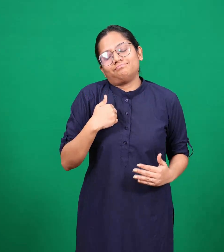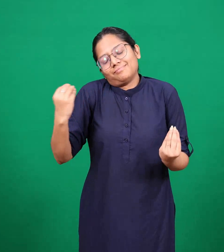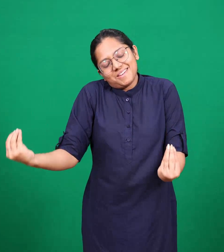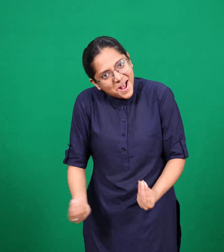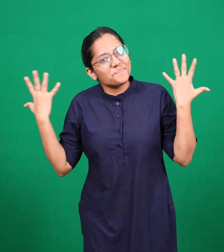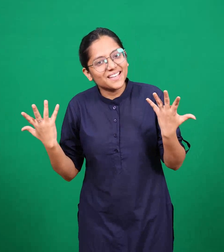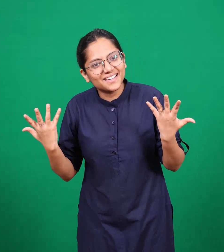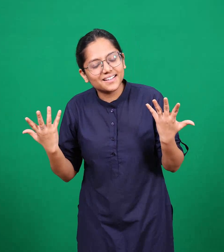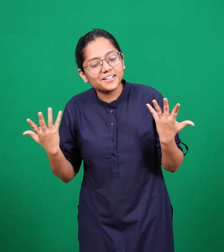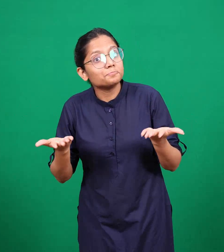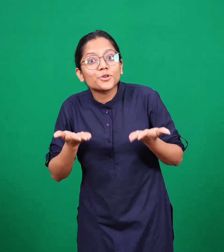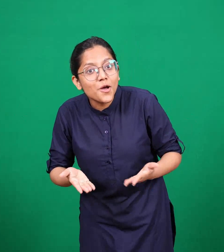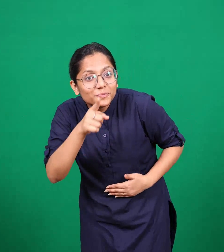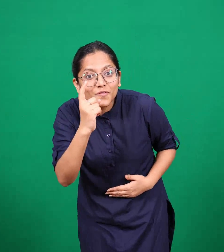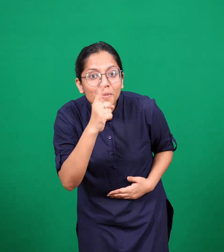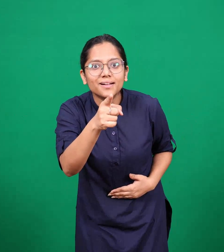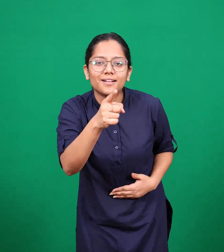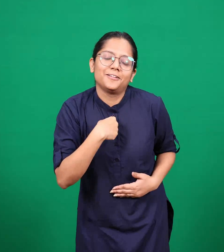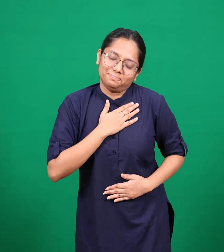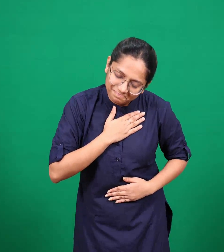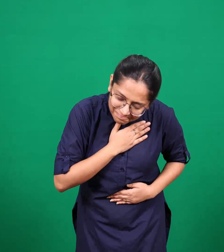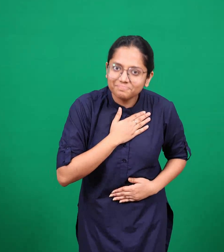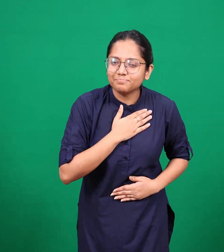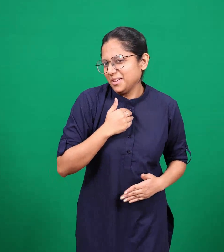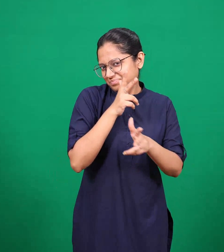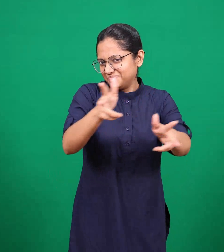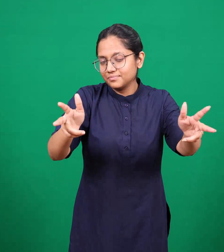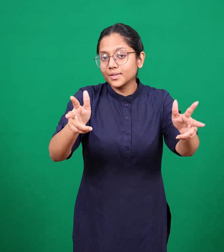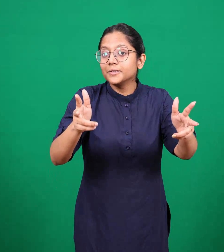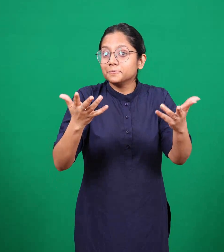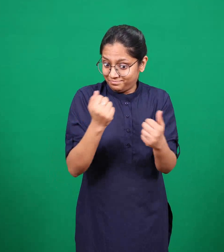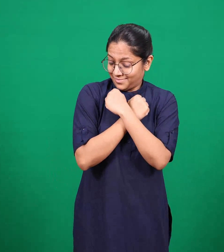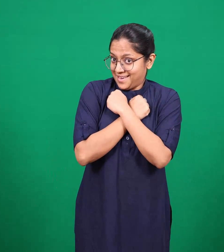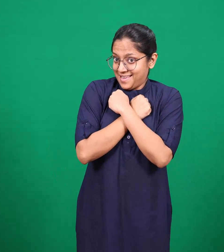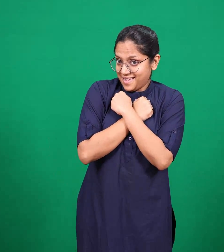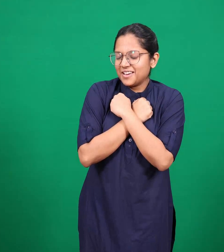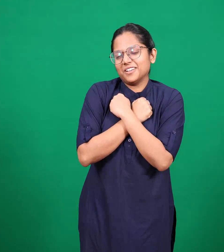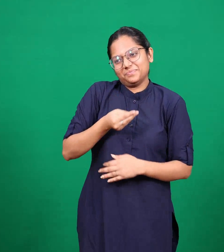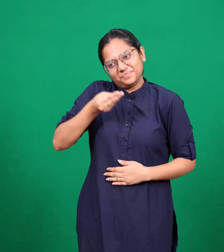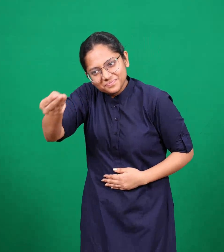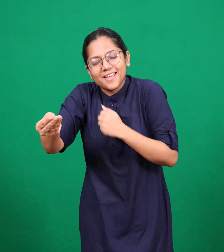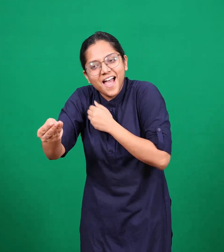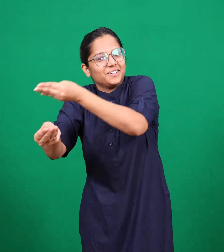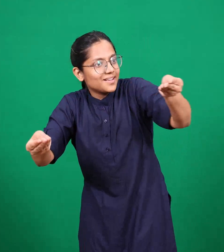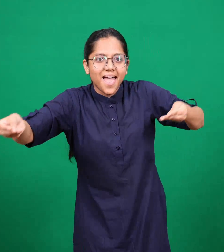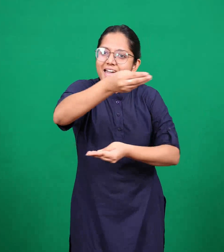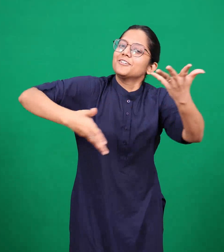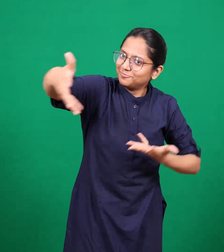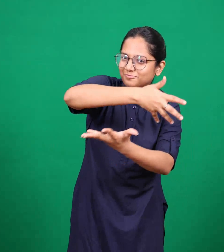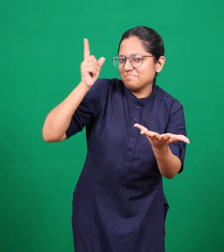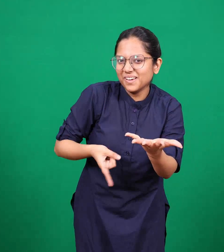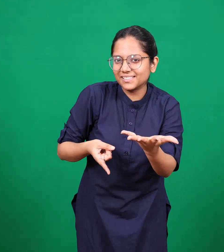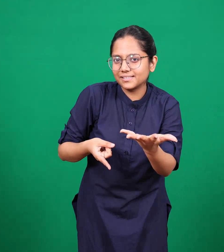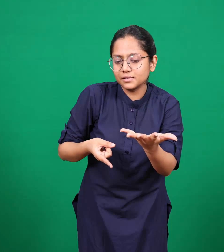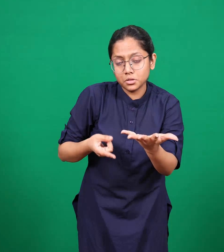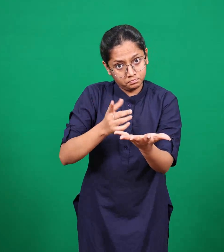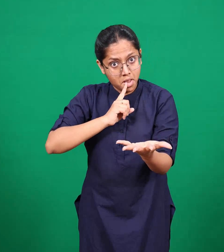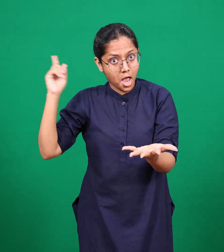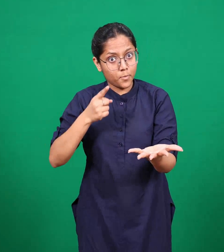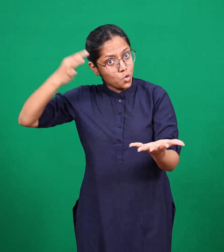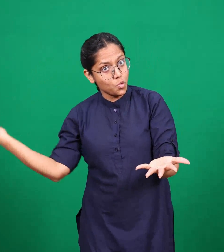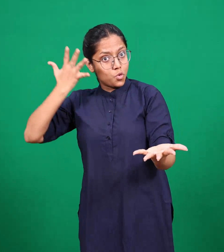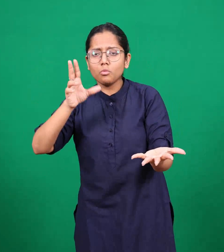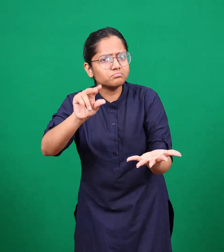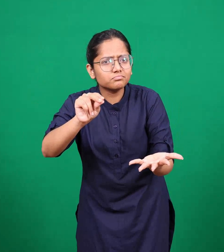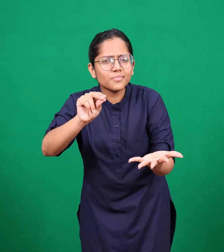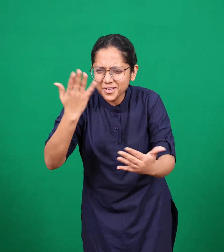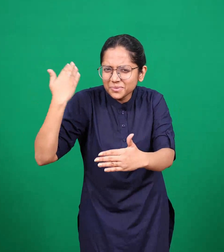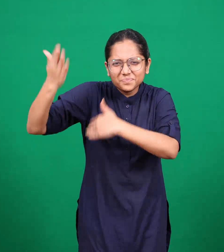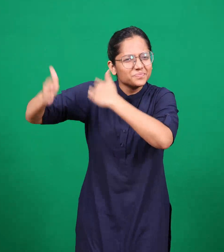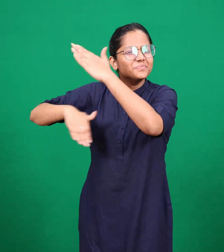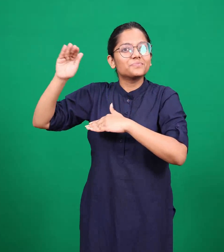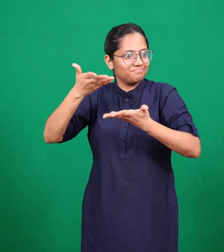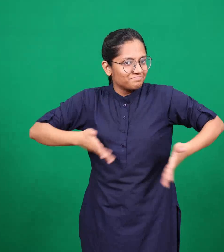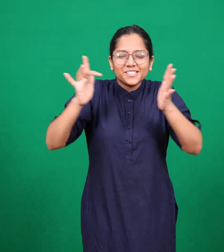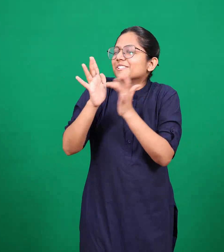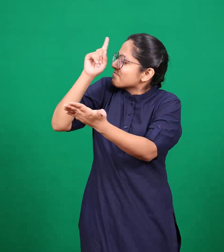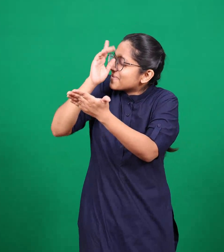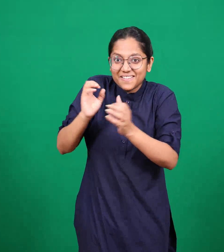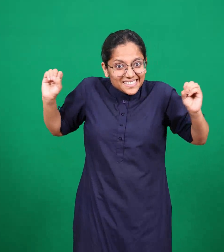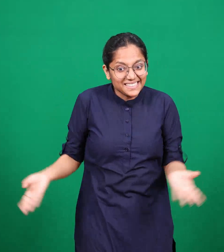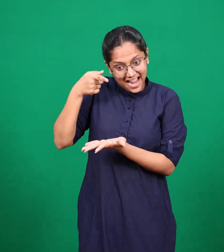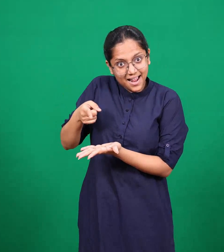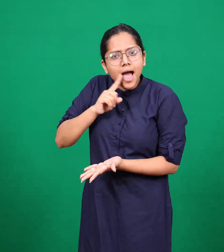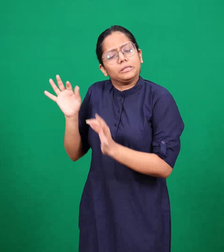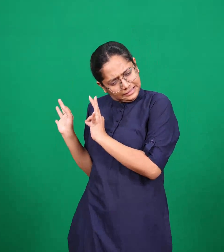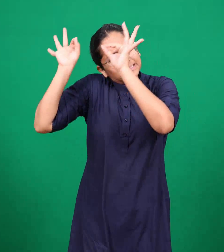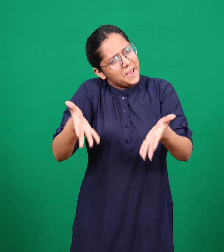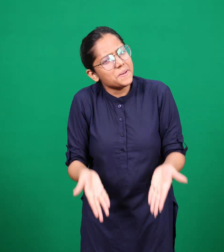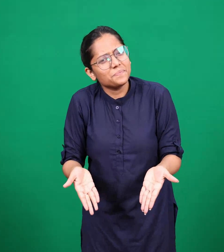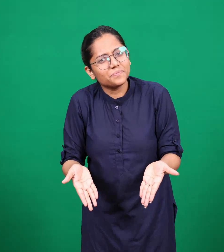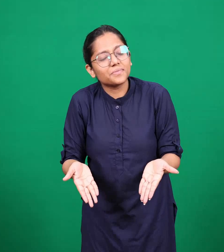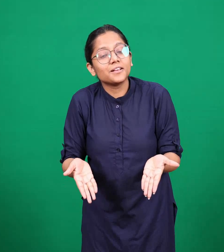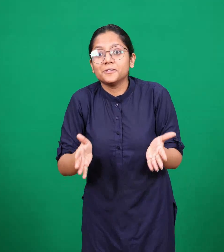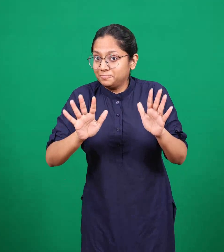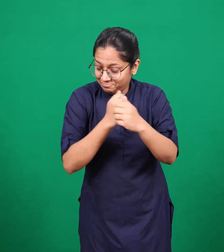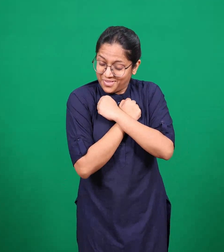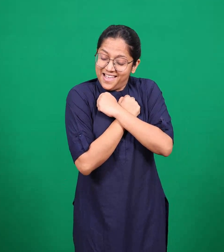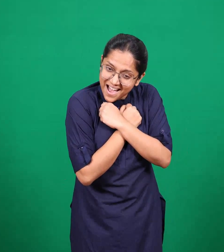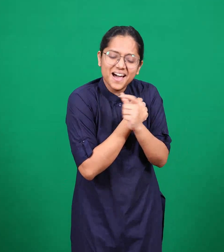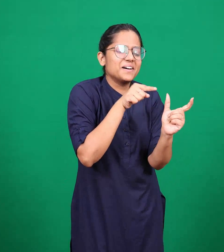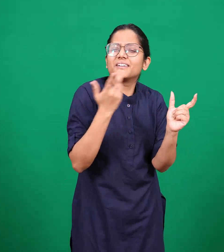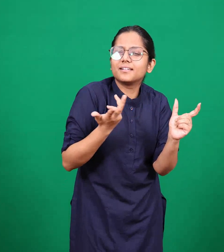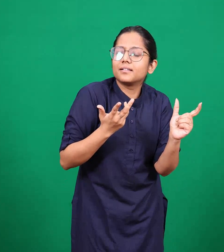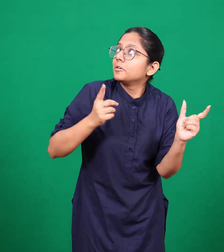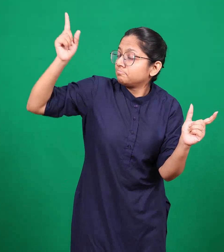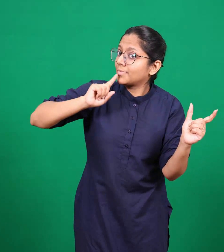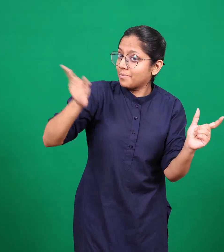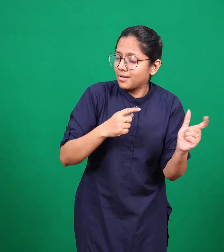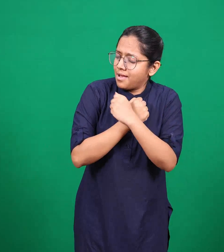And now I urge you, dear lady- not as a new commandment to you, but one we have had from the beginning- that we love one another.